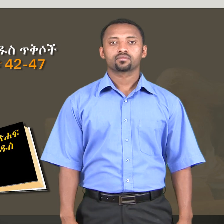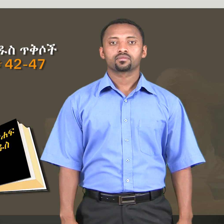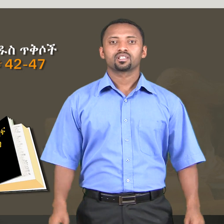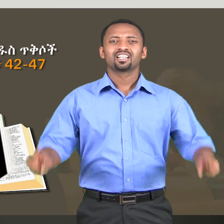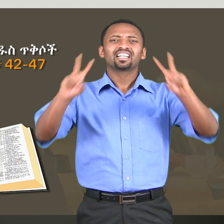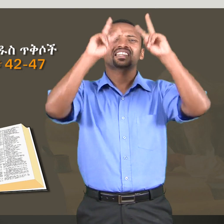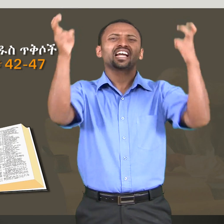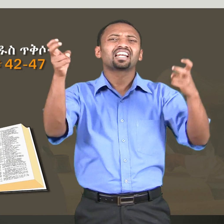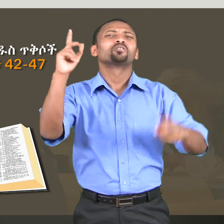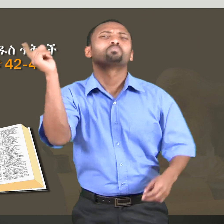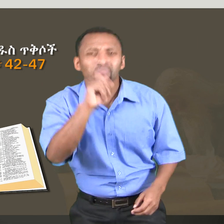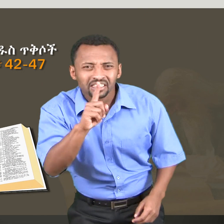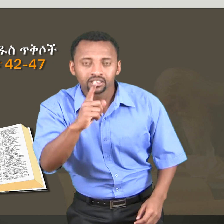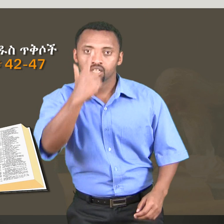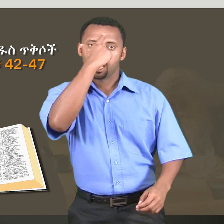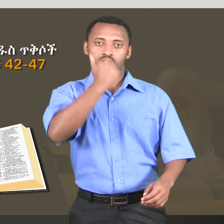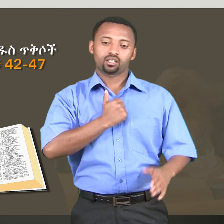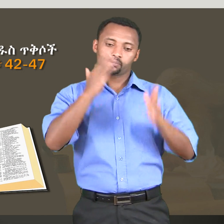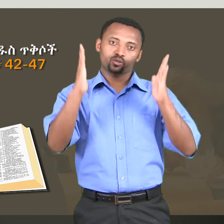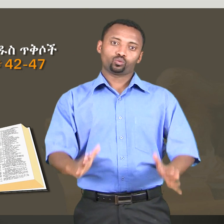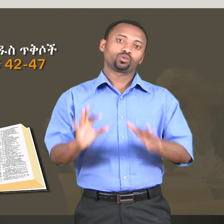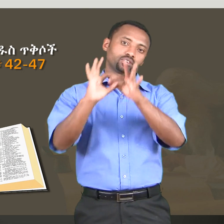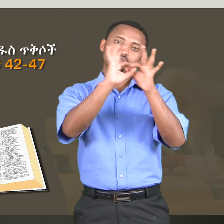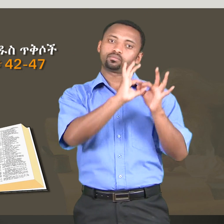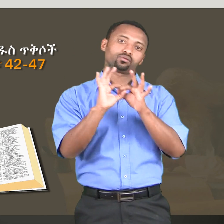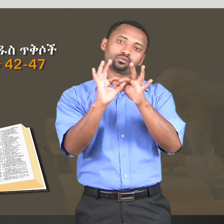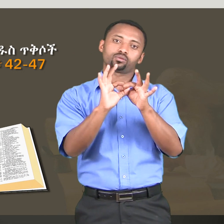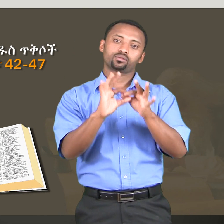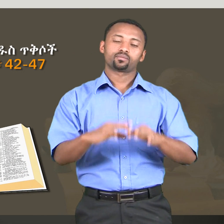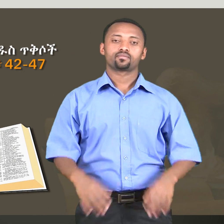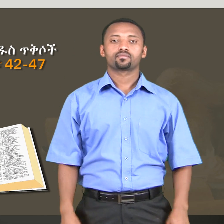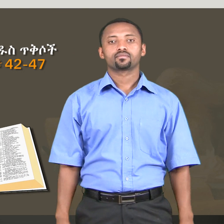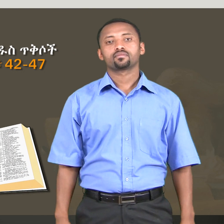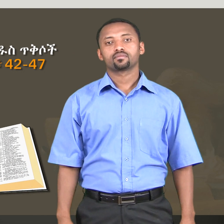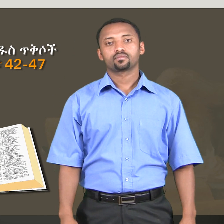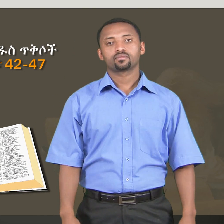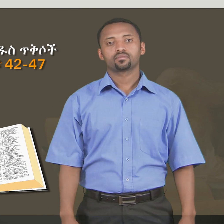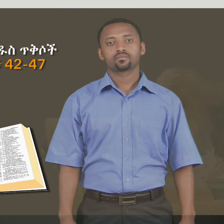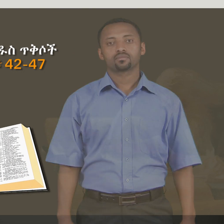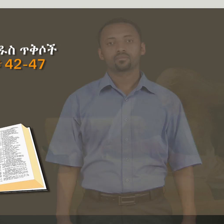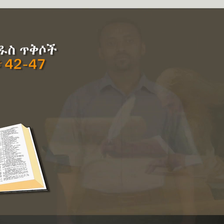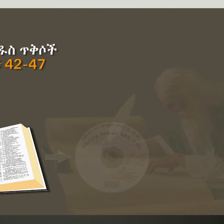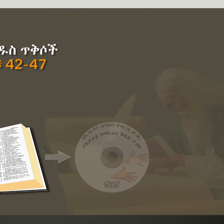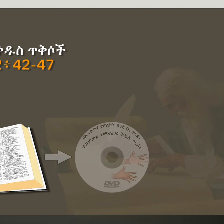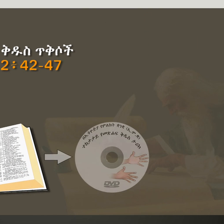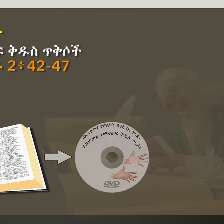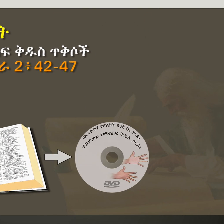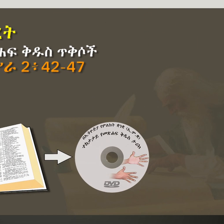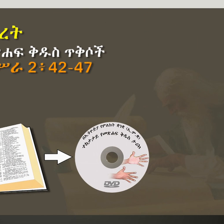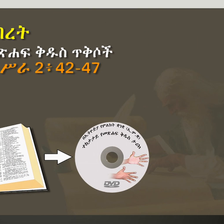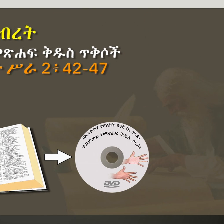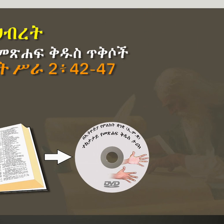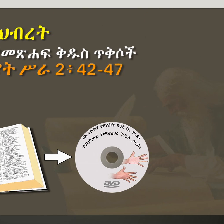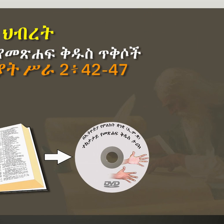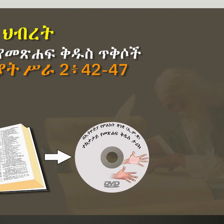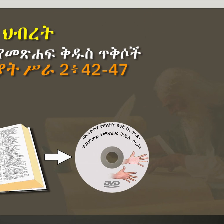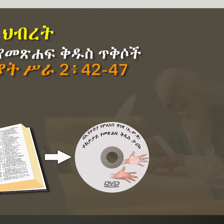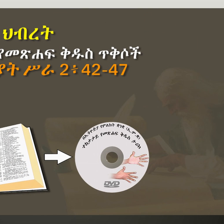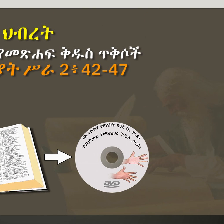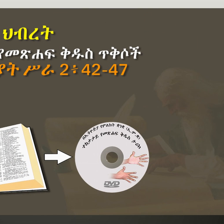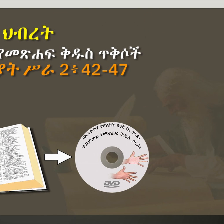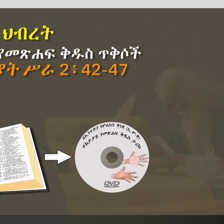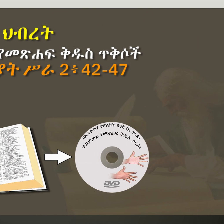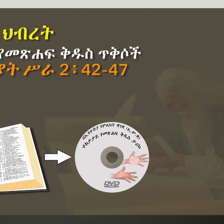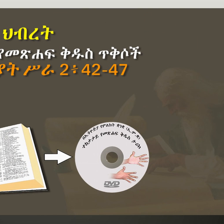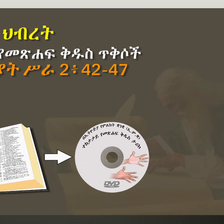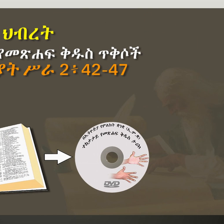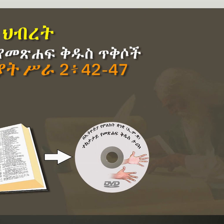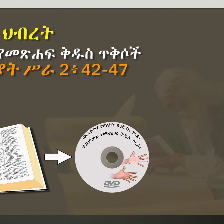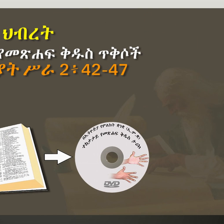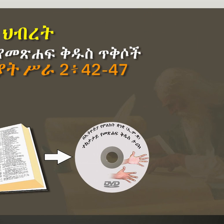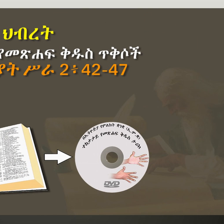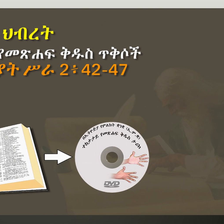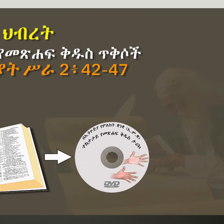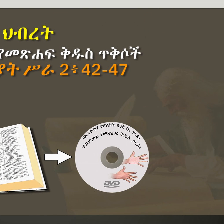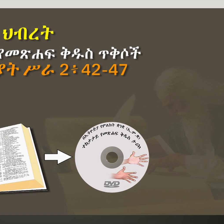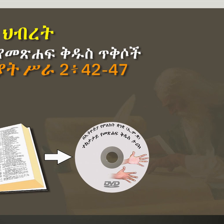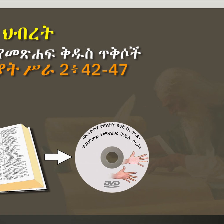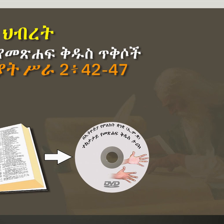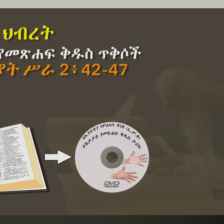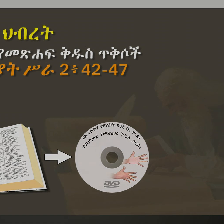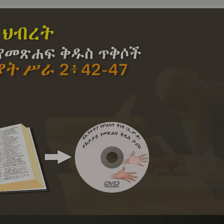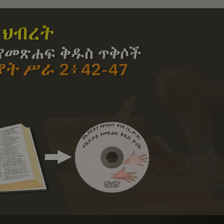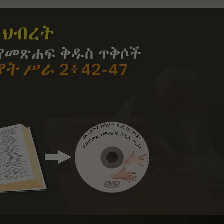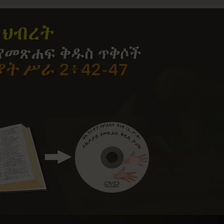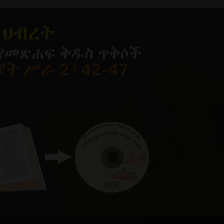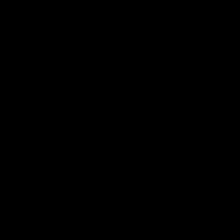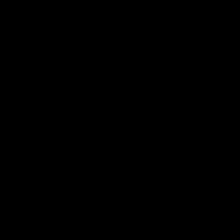The fellowship of the believers